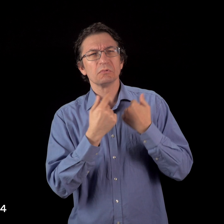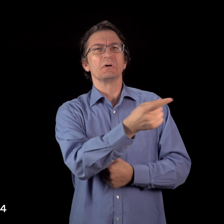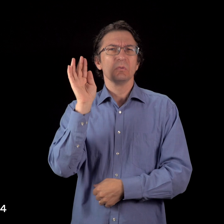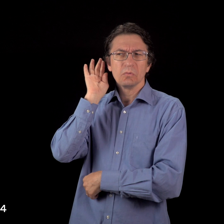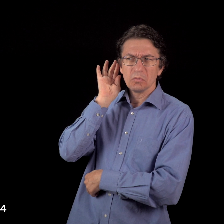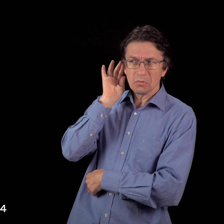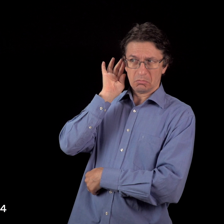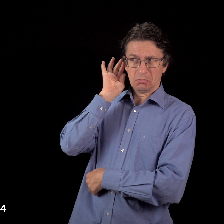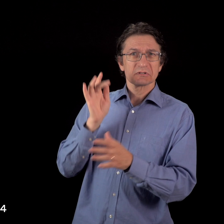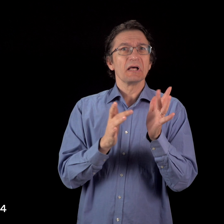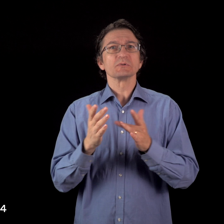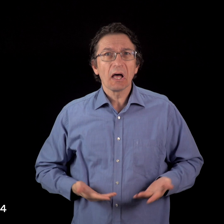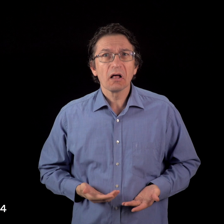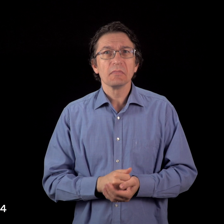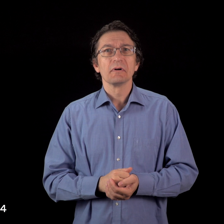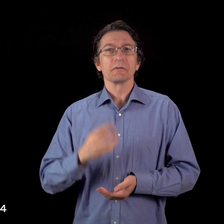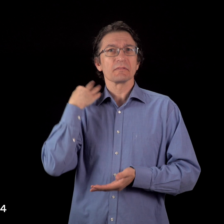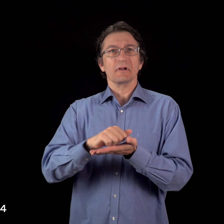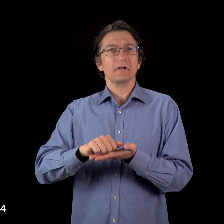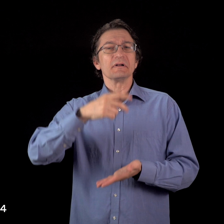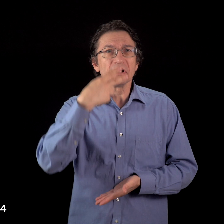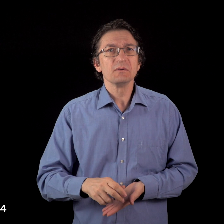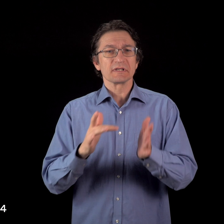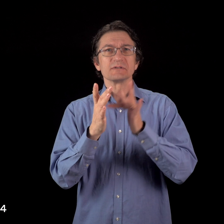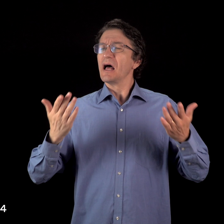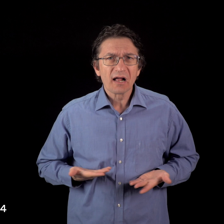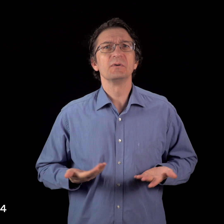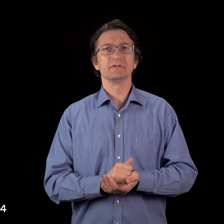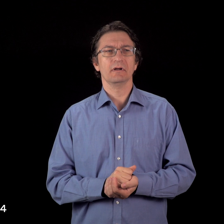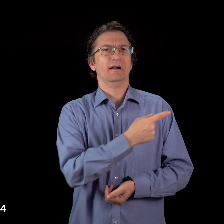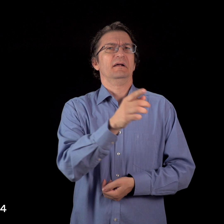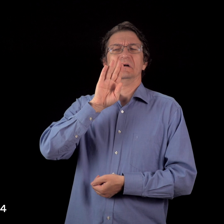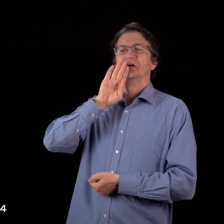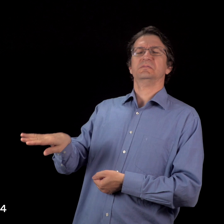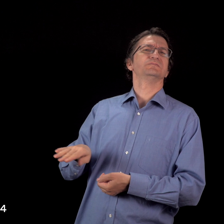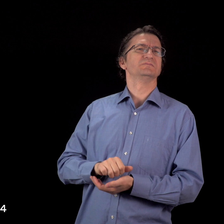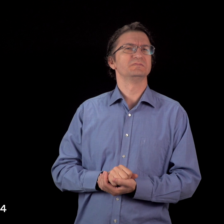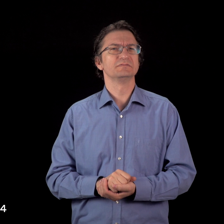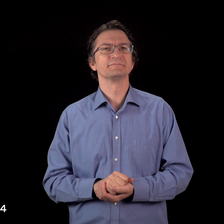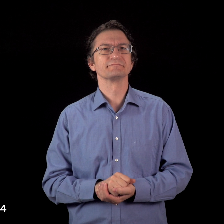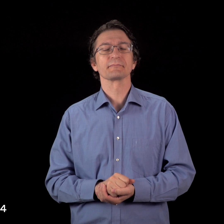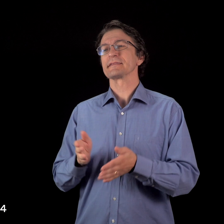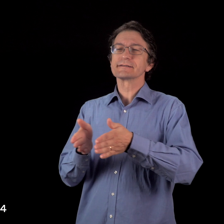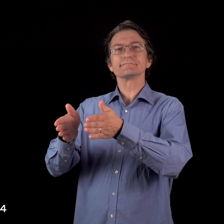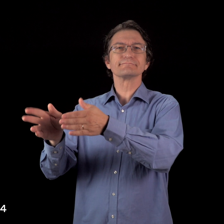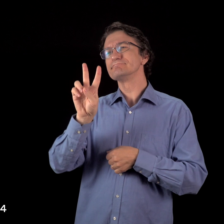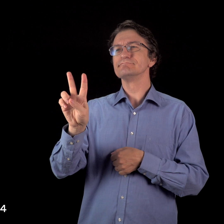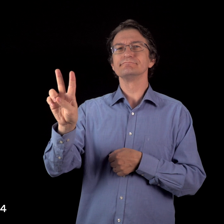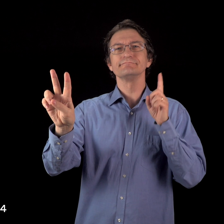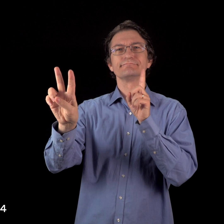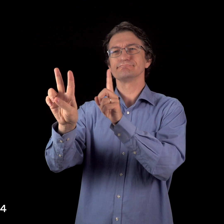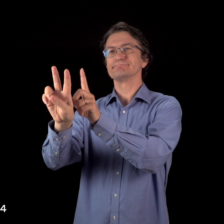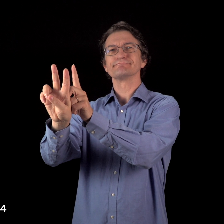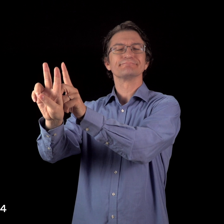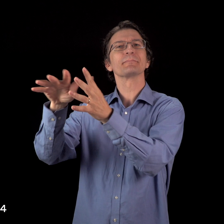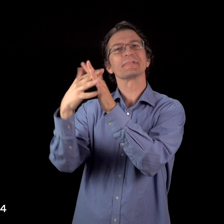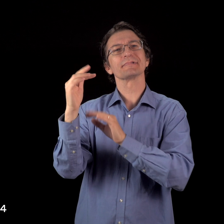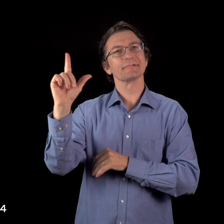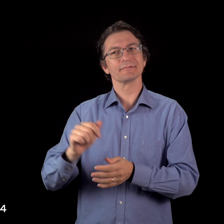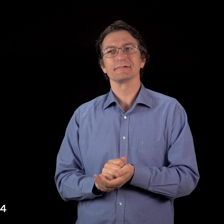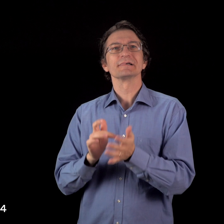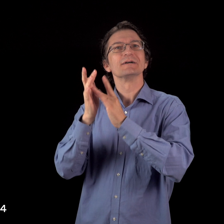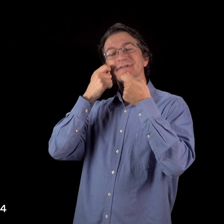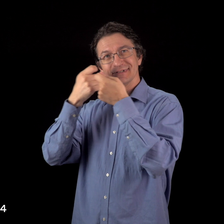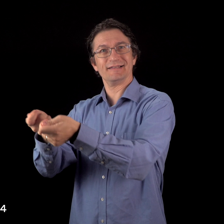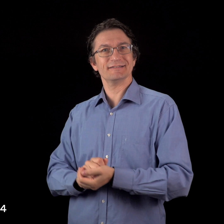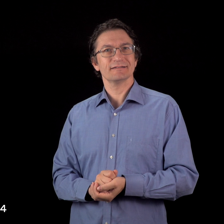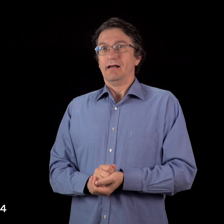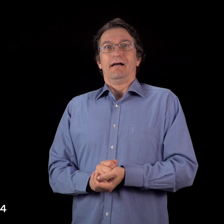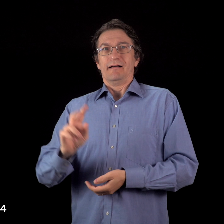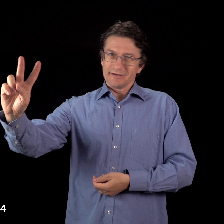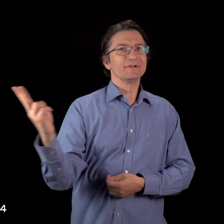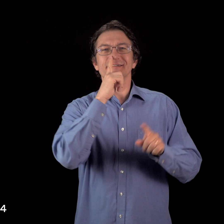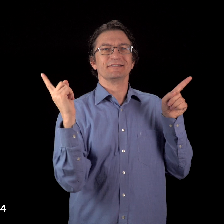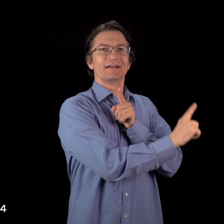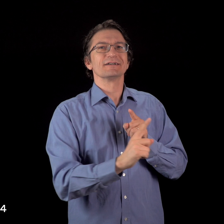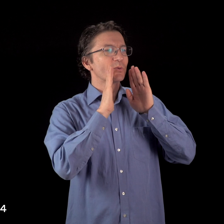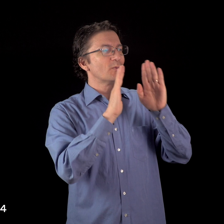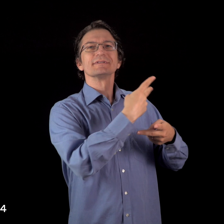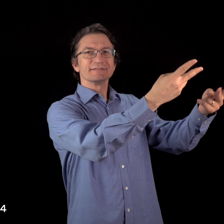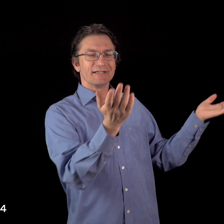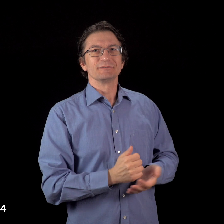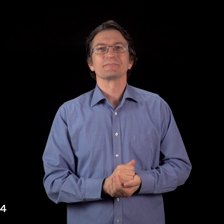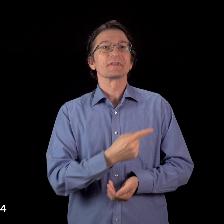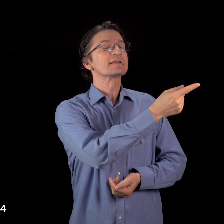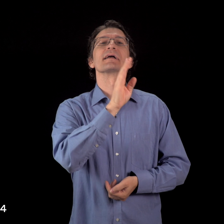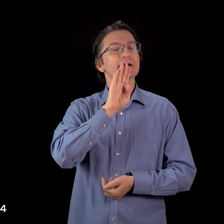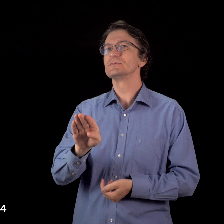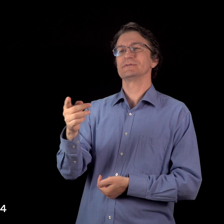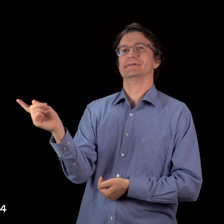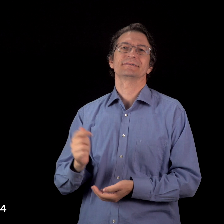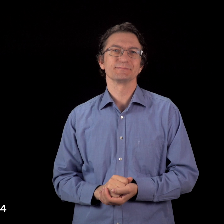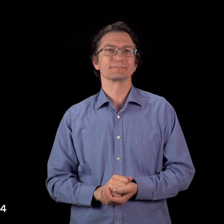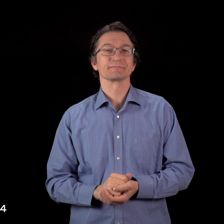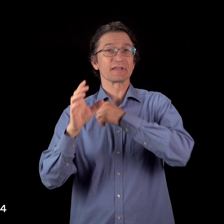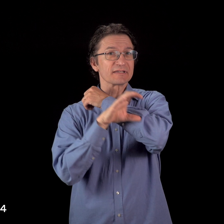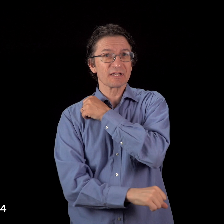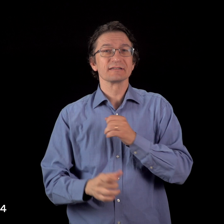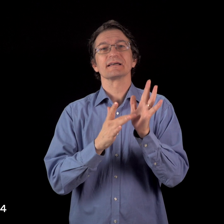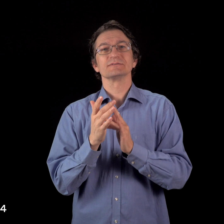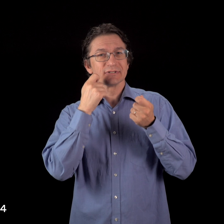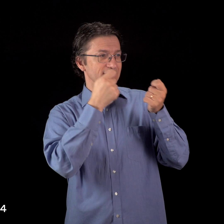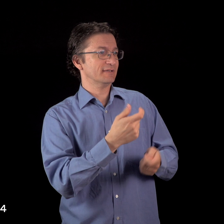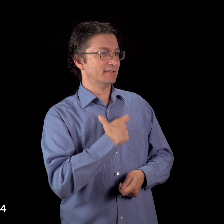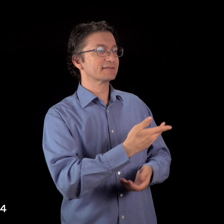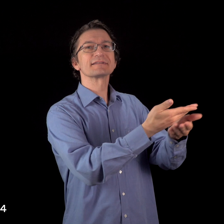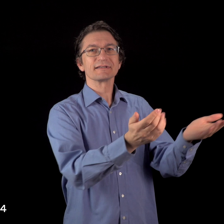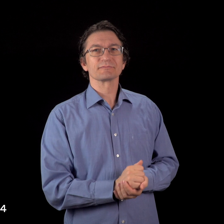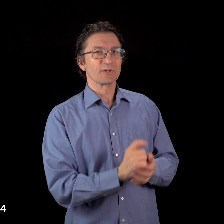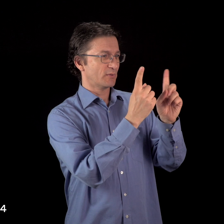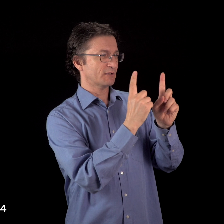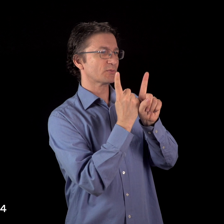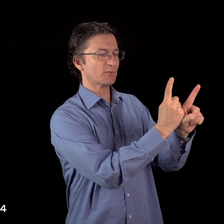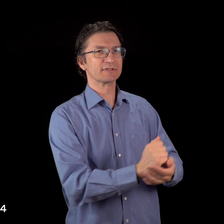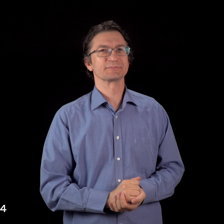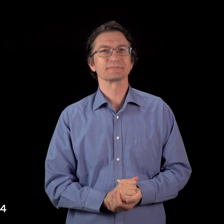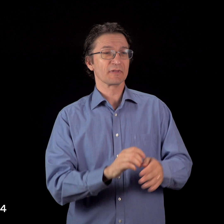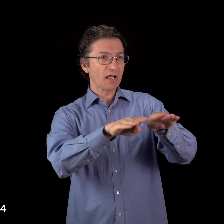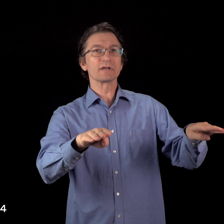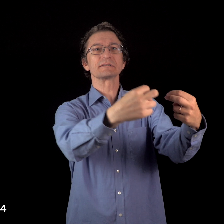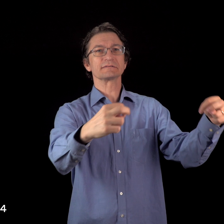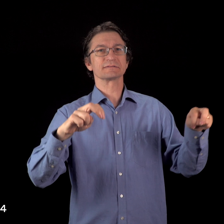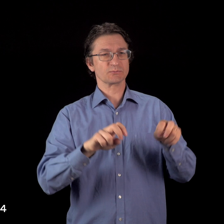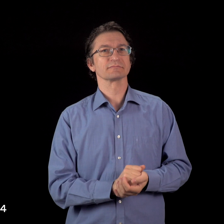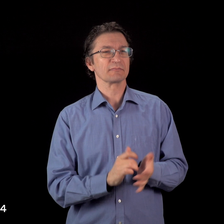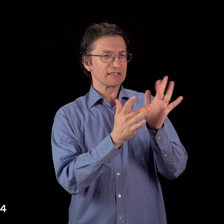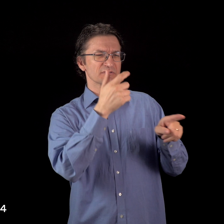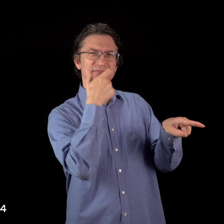After this, Jesus appeared in a different form to two of them as they walked along in the country. And they went back and reported it to the rest, but they did not believe them either.